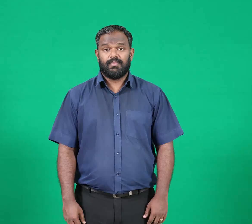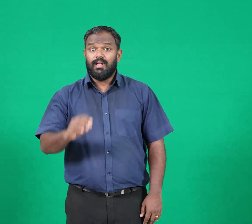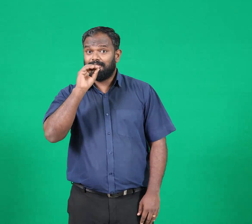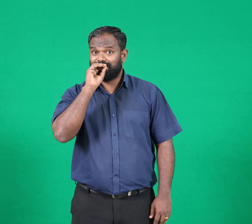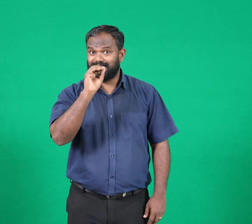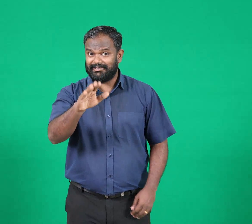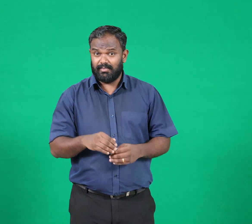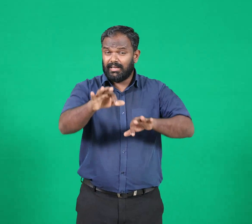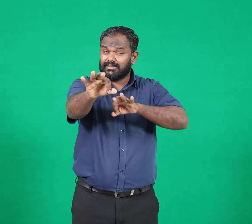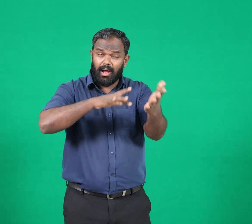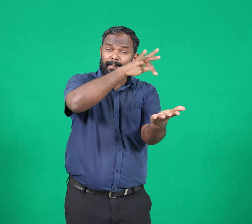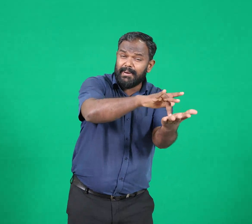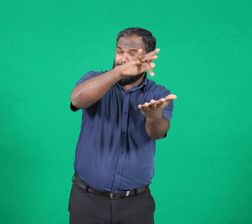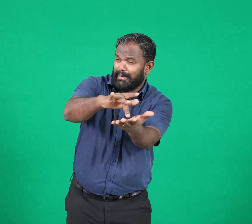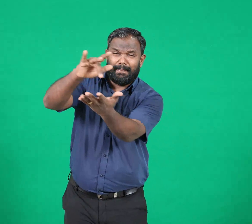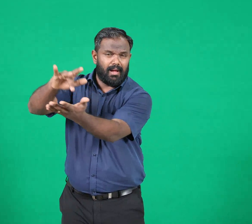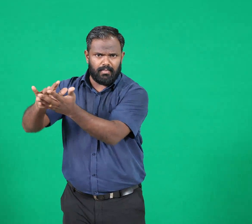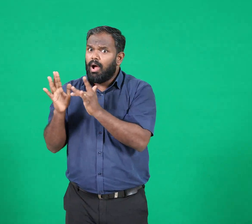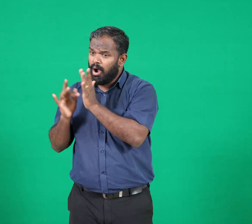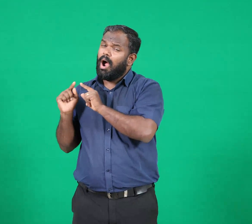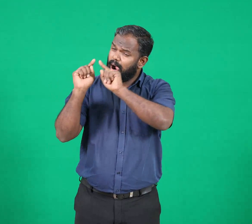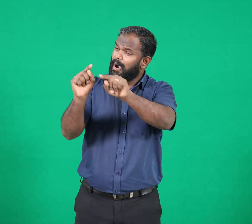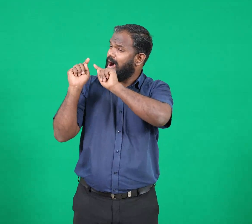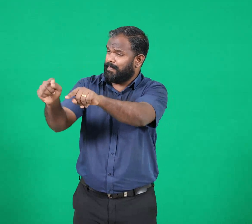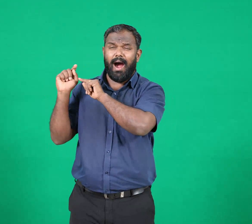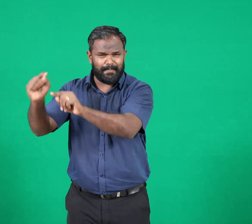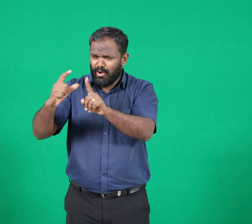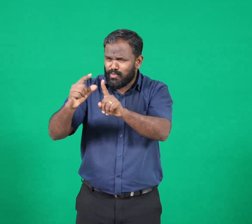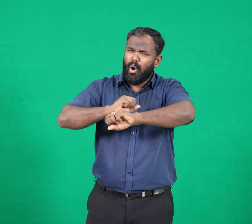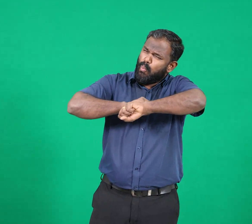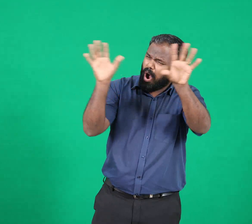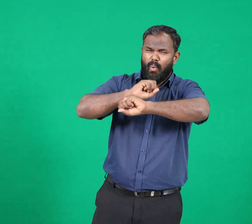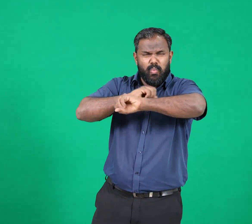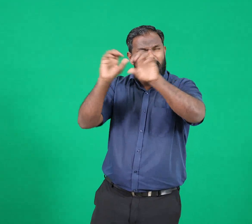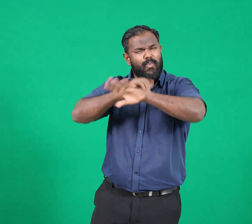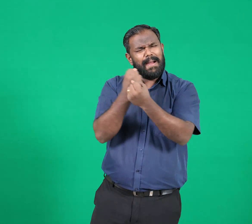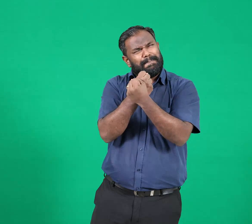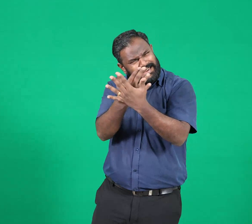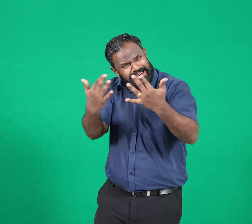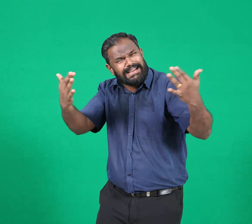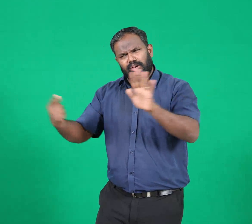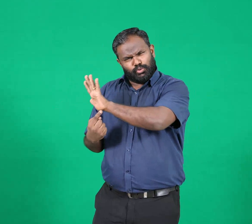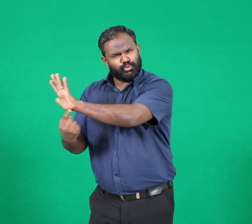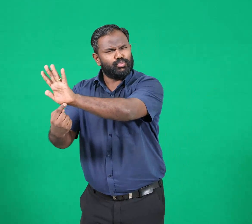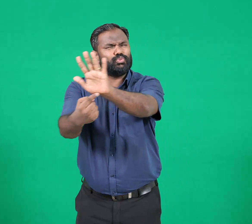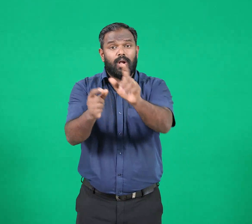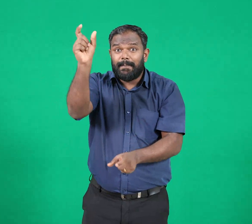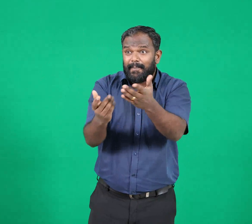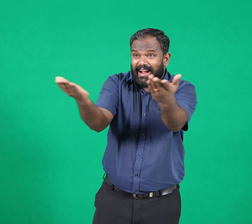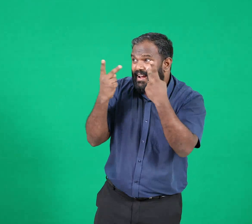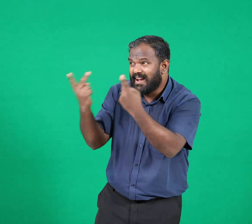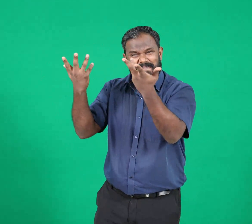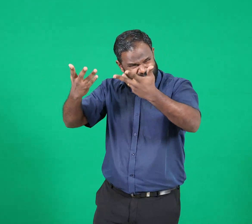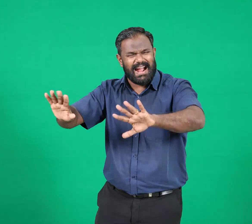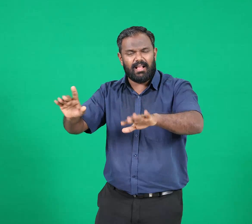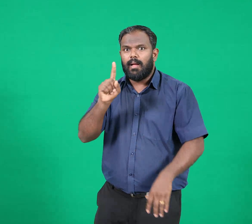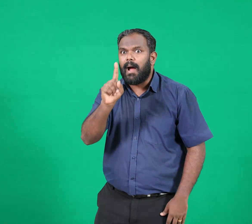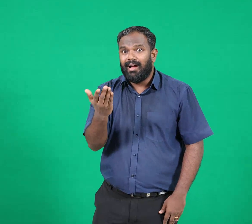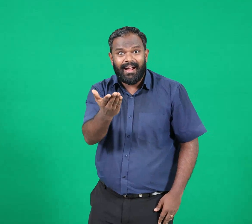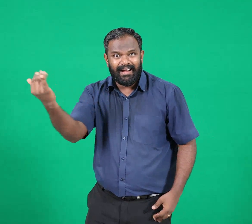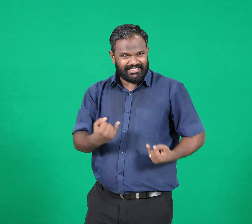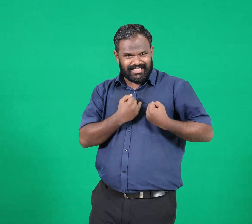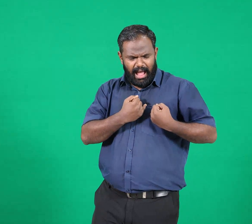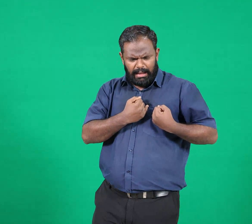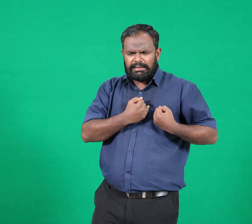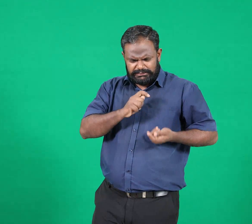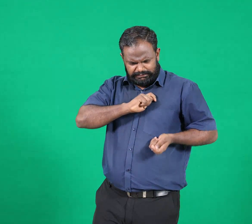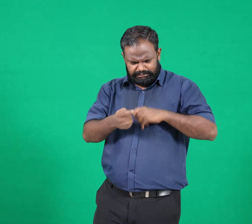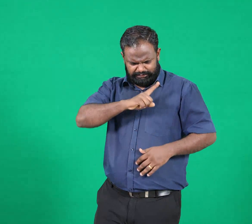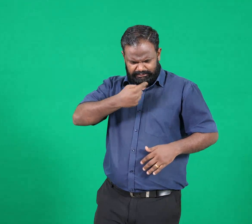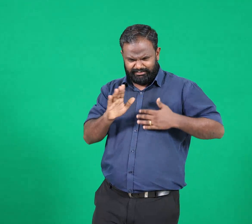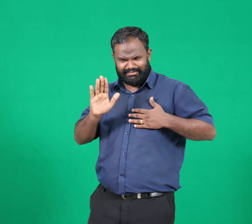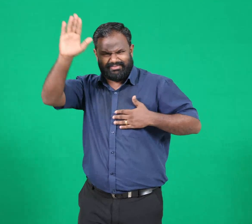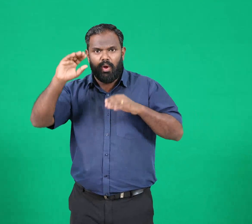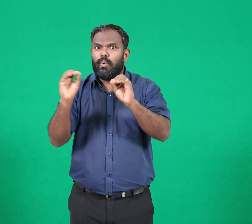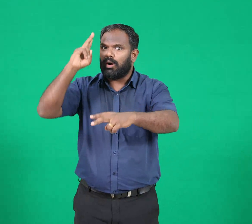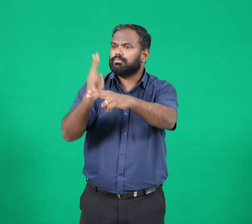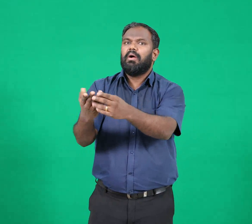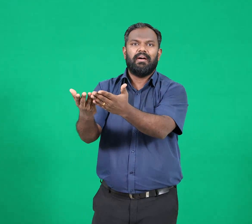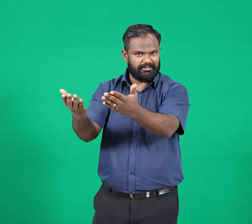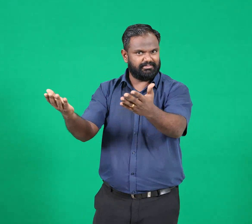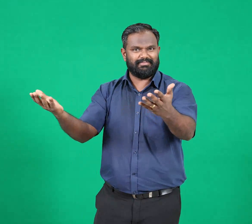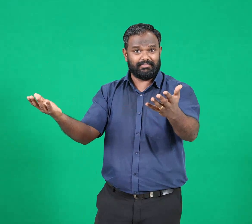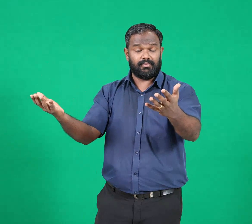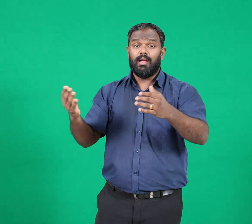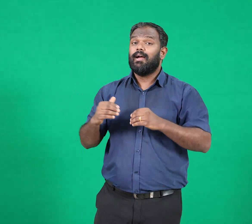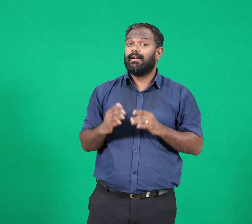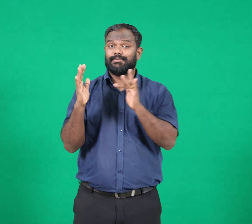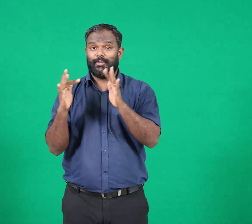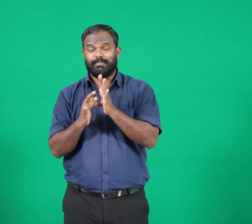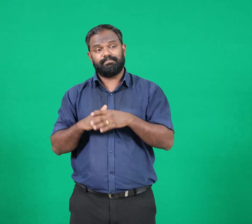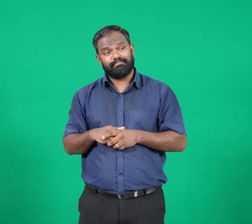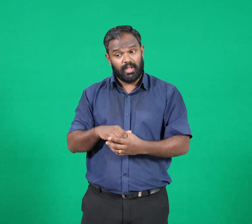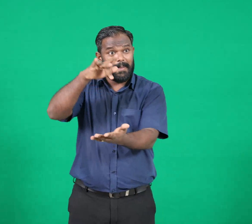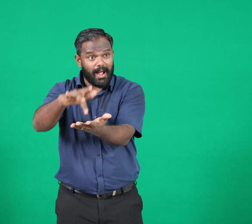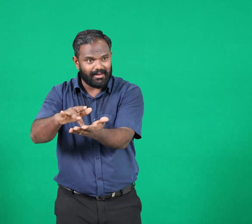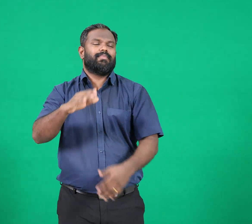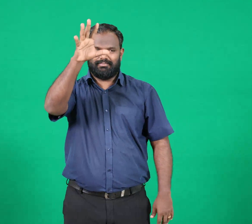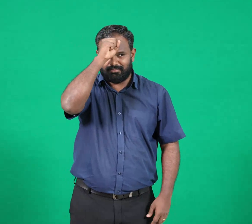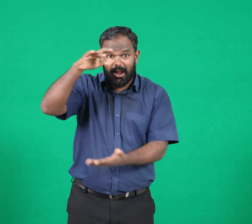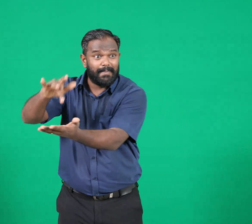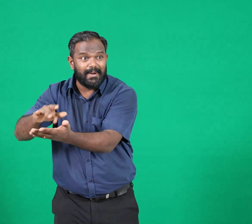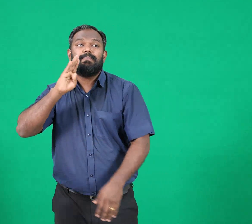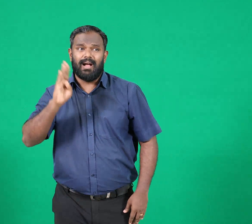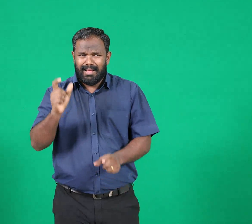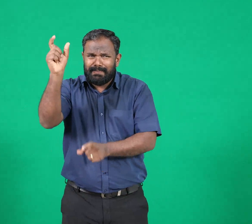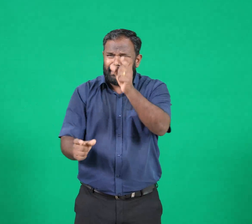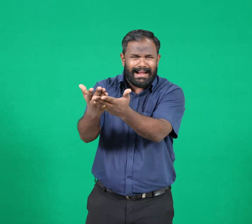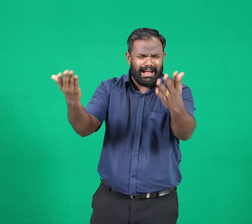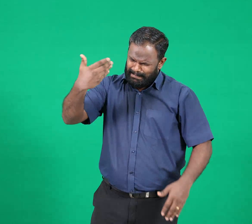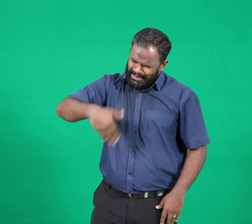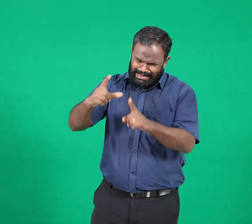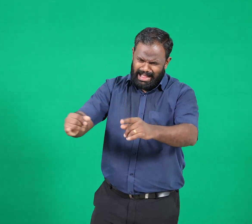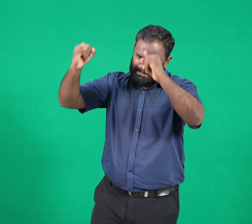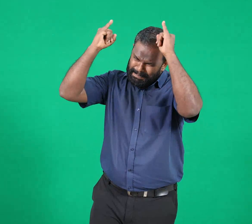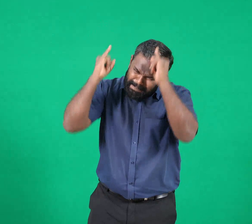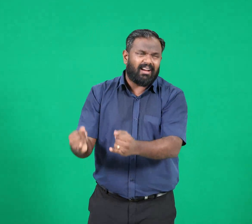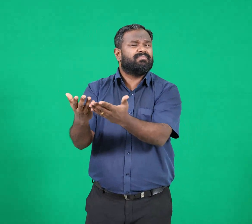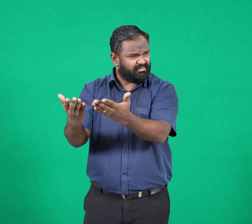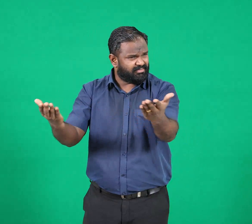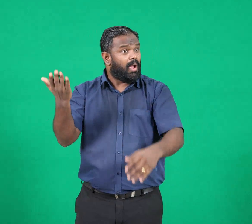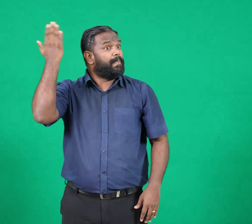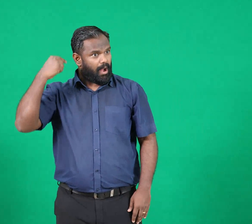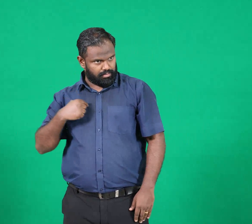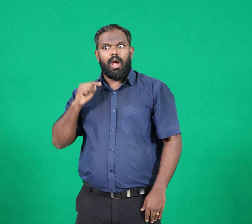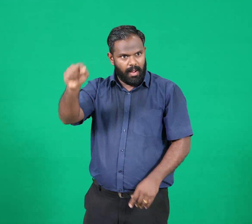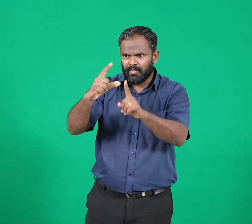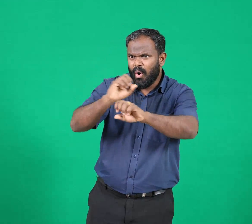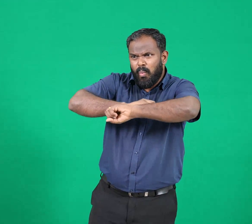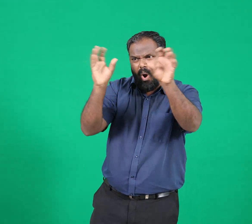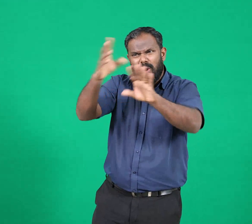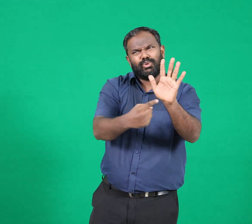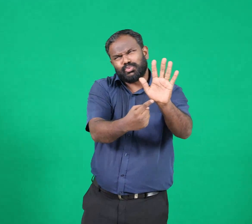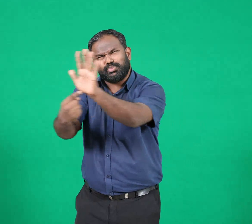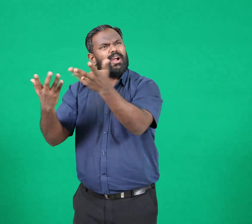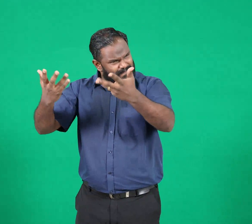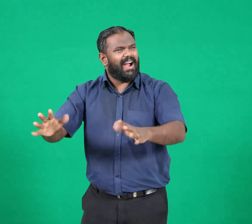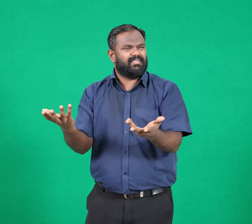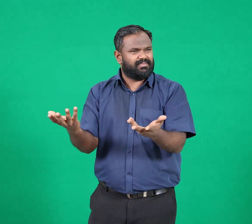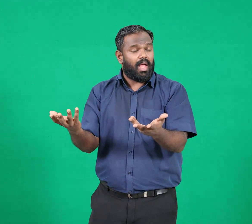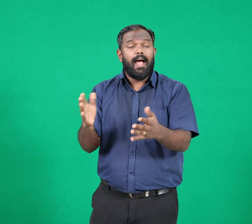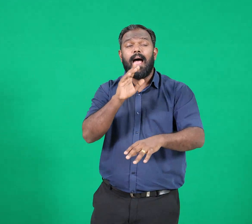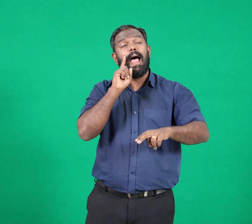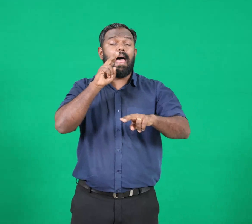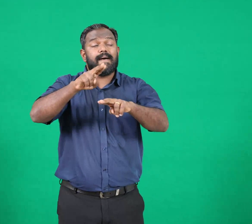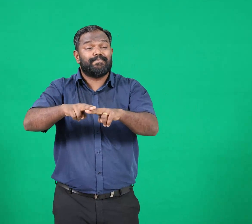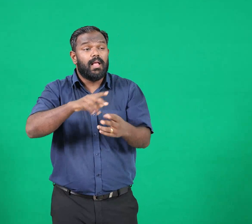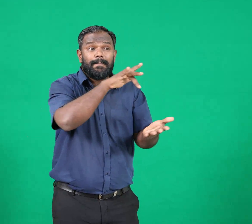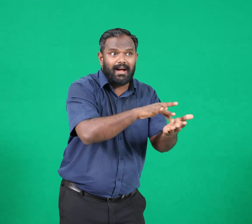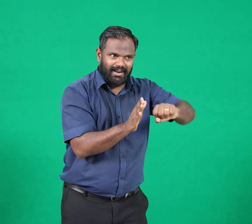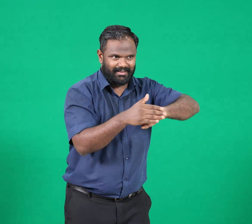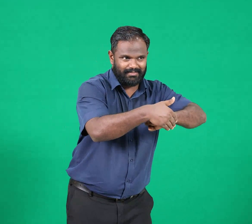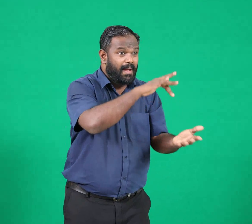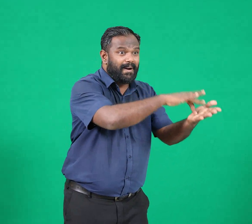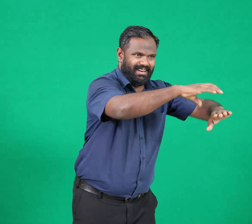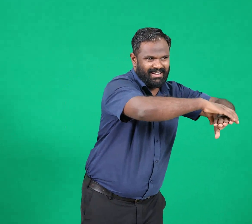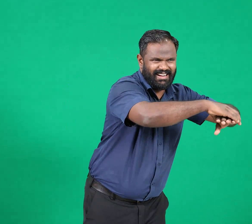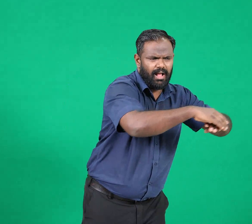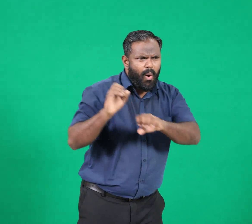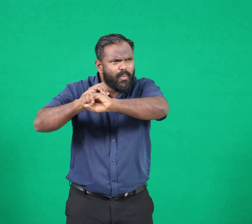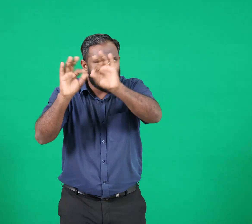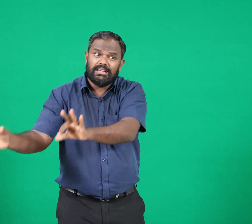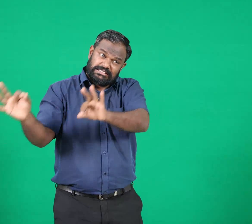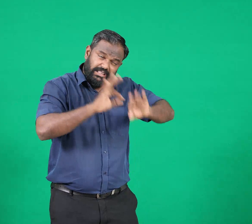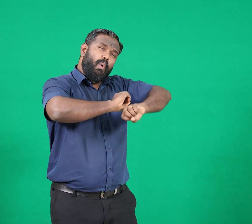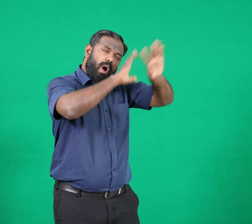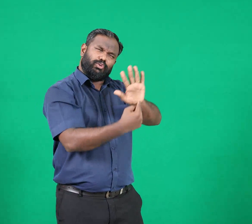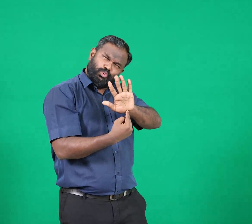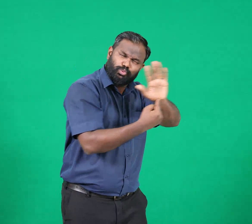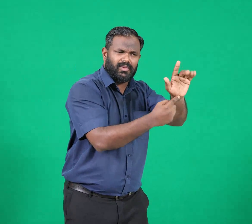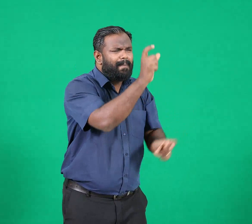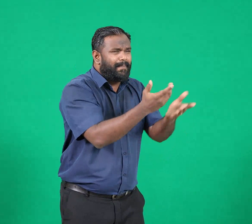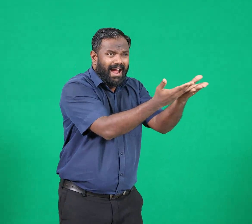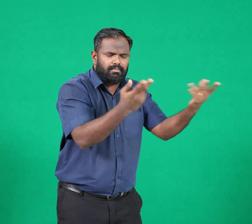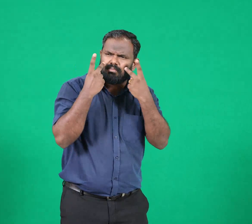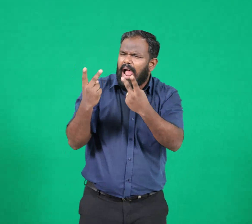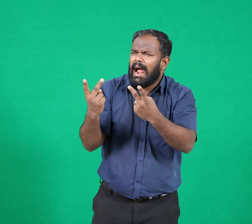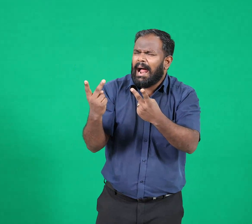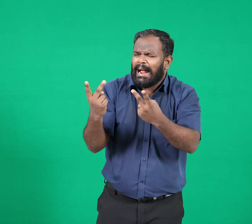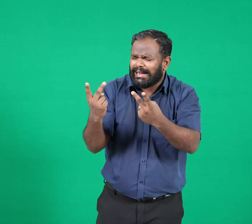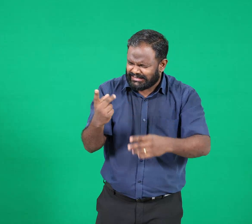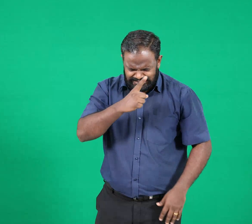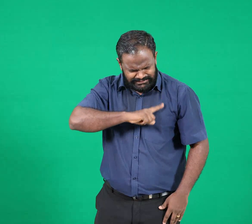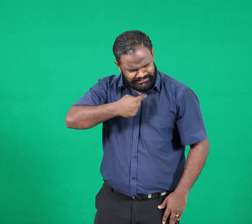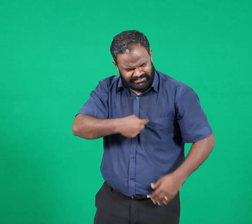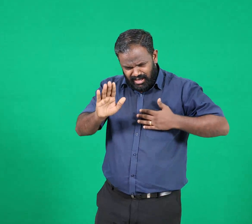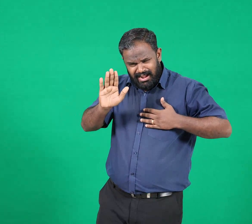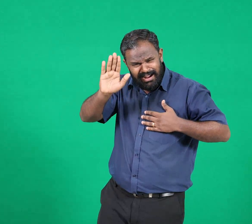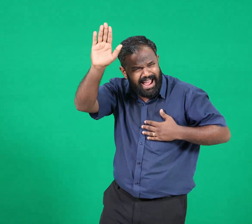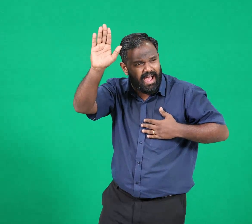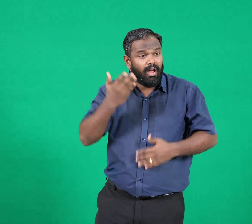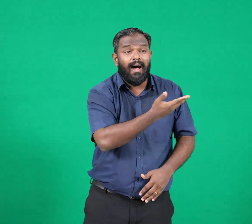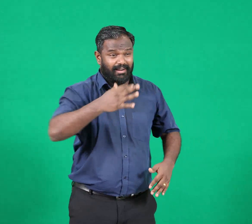Then Jesus began to denounce the cities in which most of His miracles had been performed, because they did not repent. "Woe to you, Chorazin! Woe to you, Bethsaida! For if the miracles that were performed in you had been performed in Tyre and Sidon, they would have repented long ago in sackcloth and ashes.